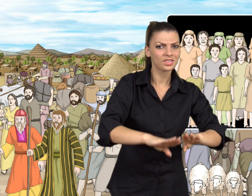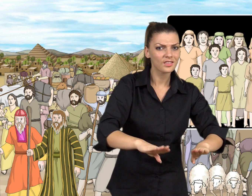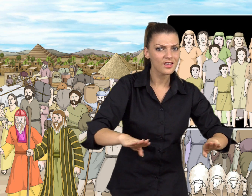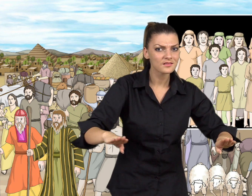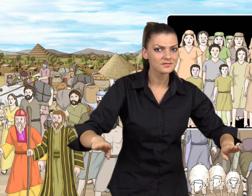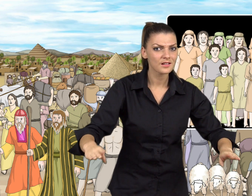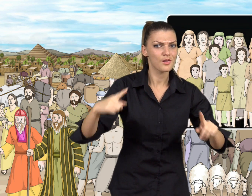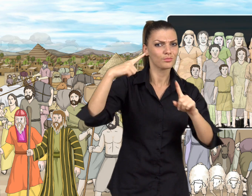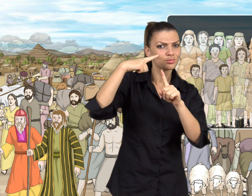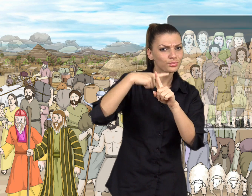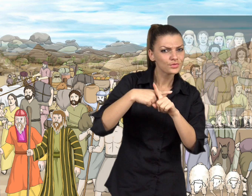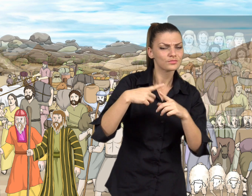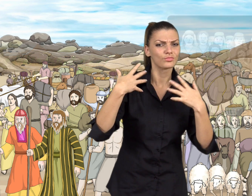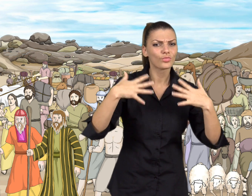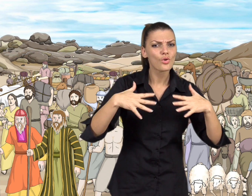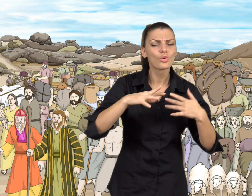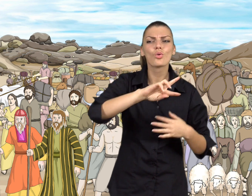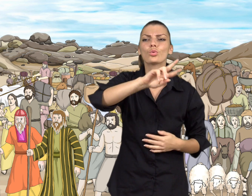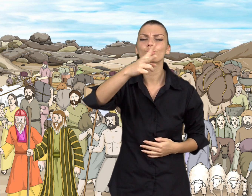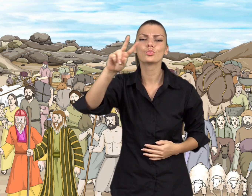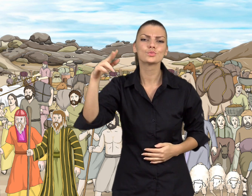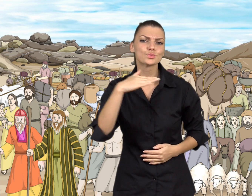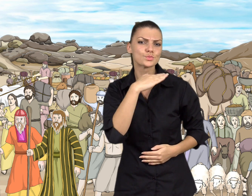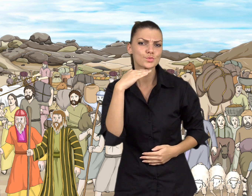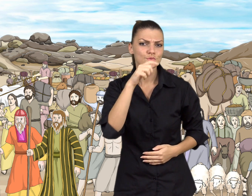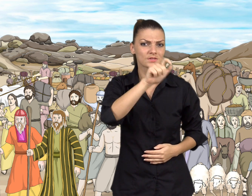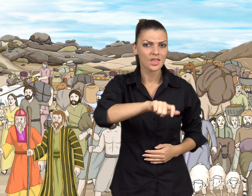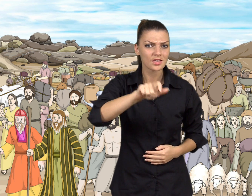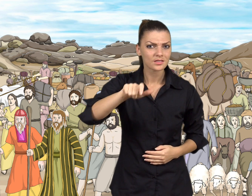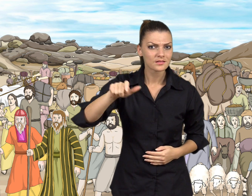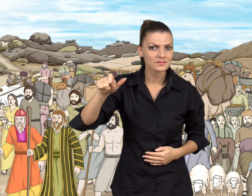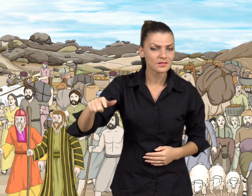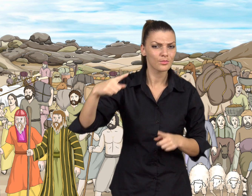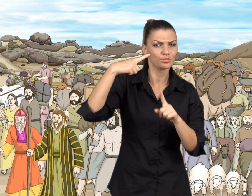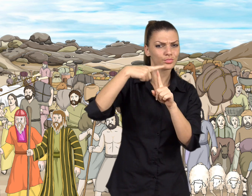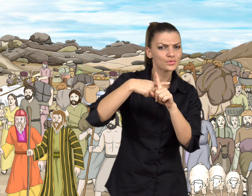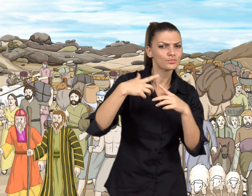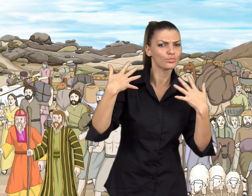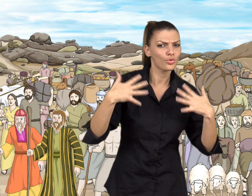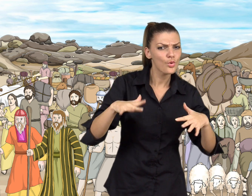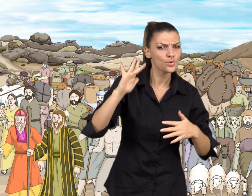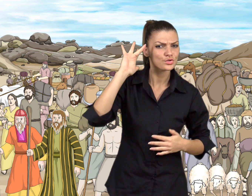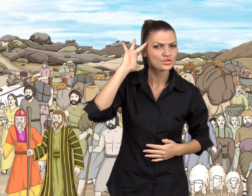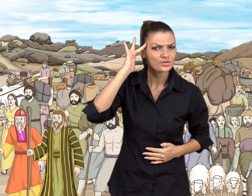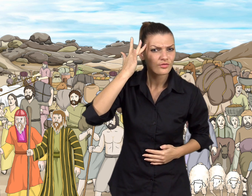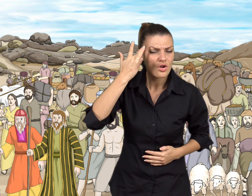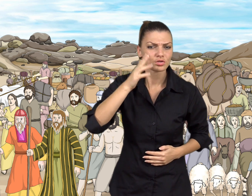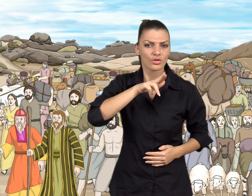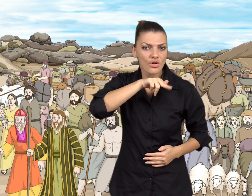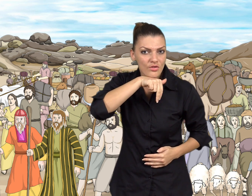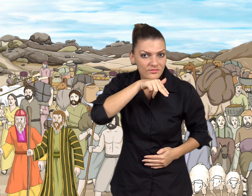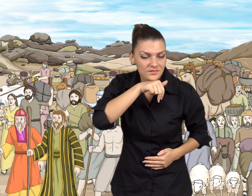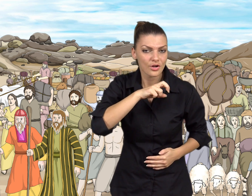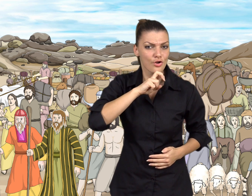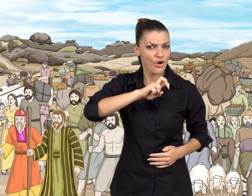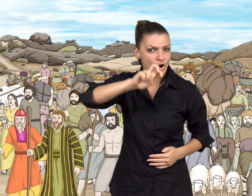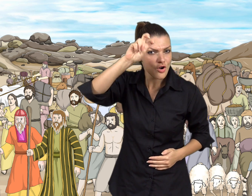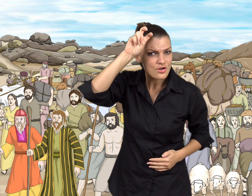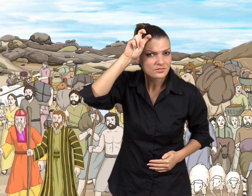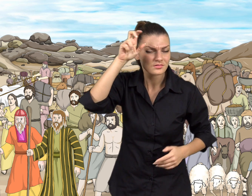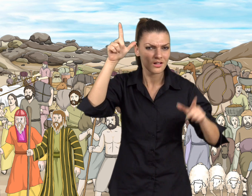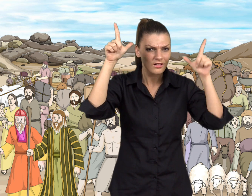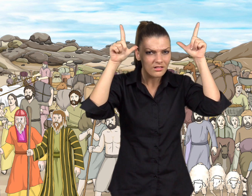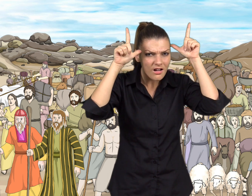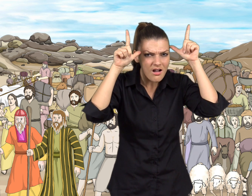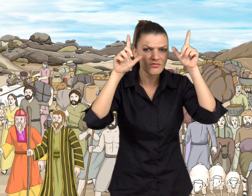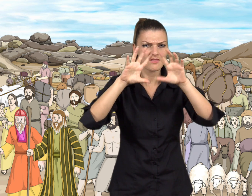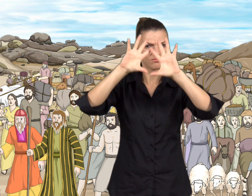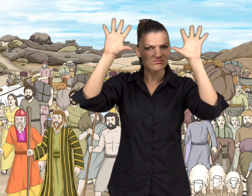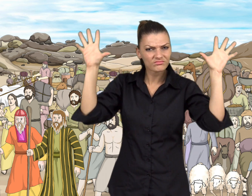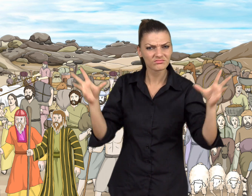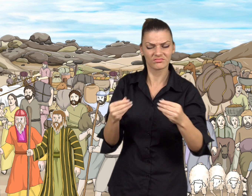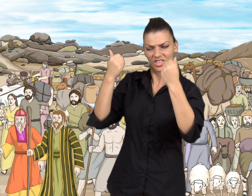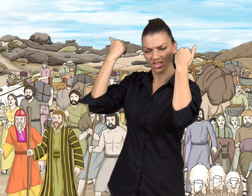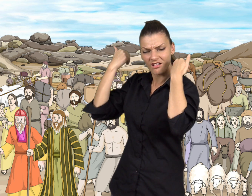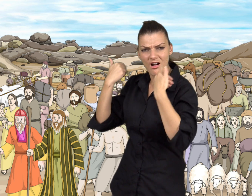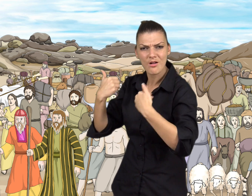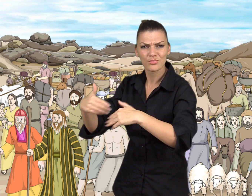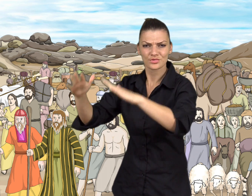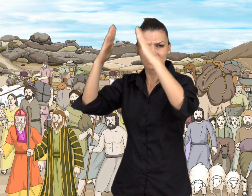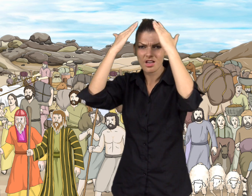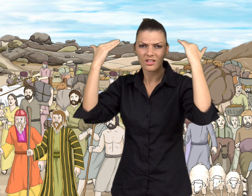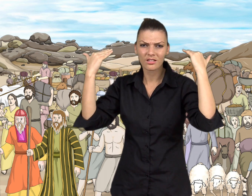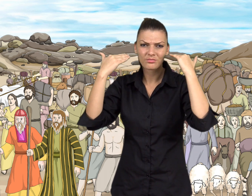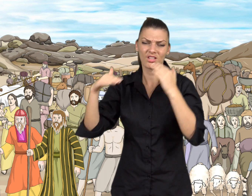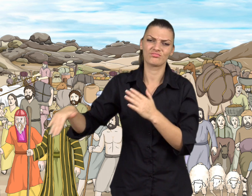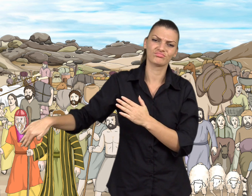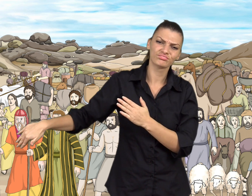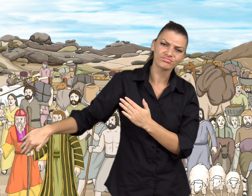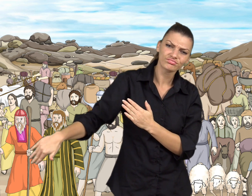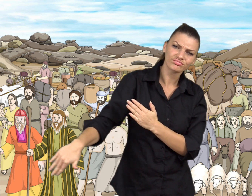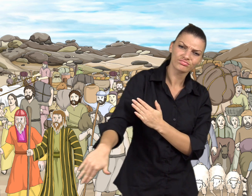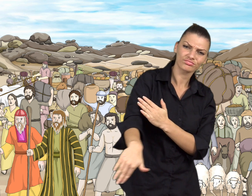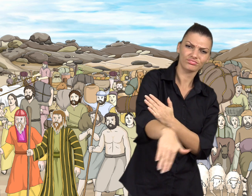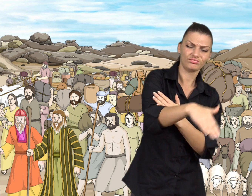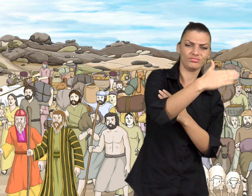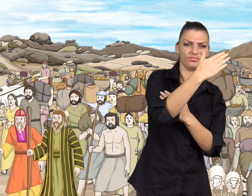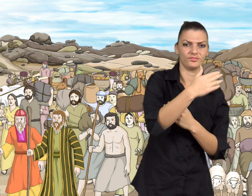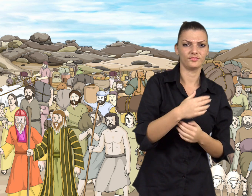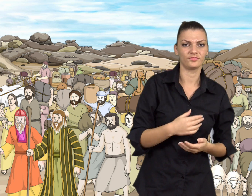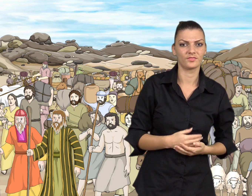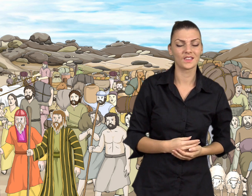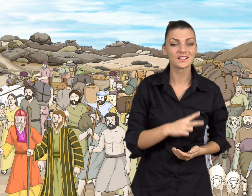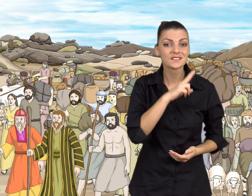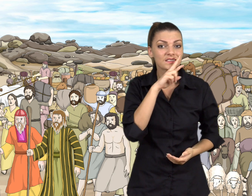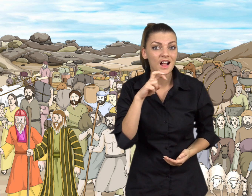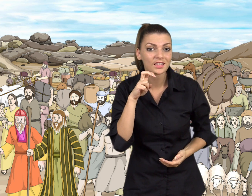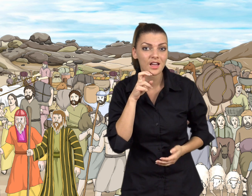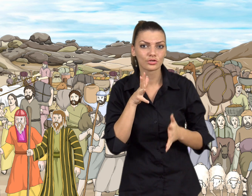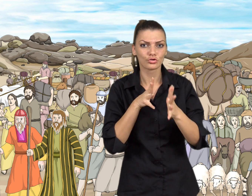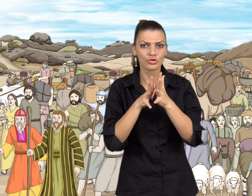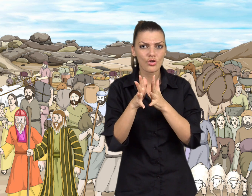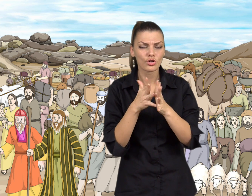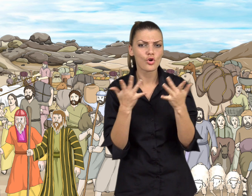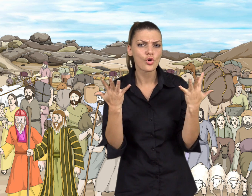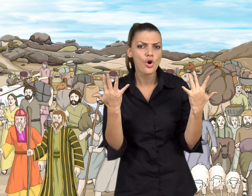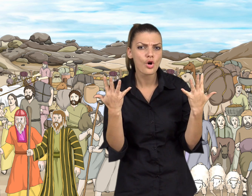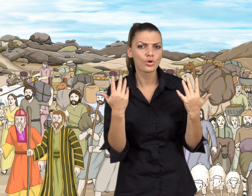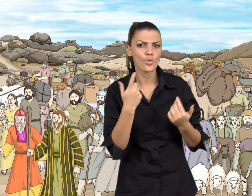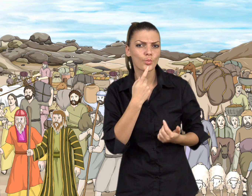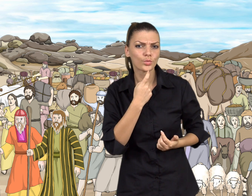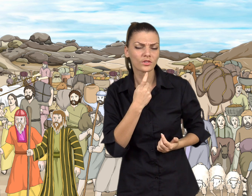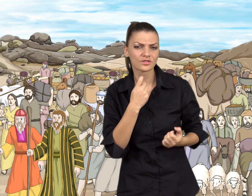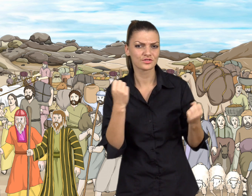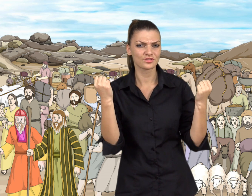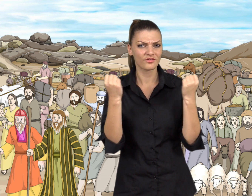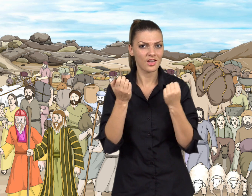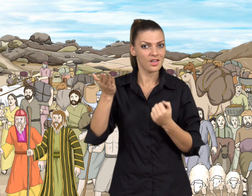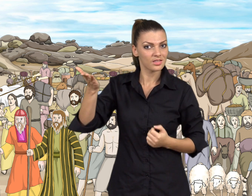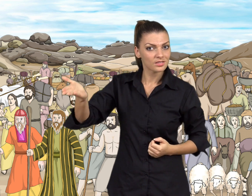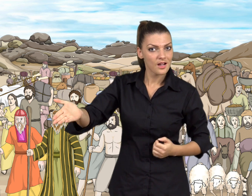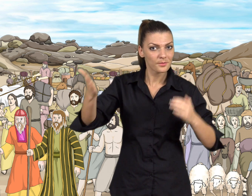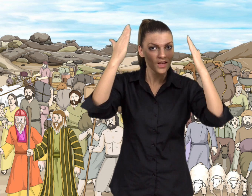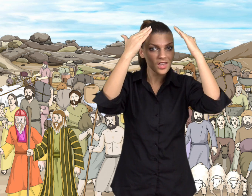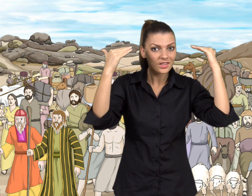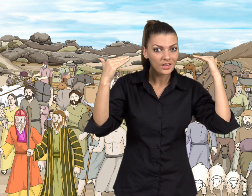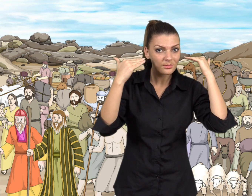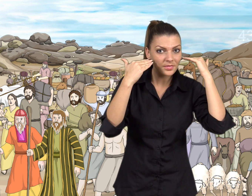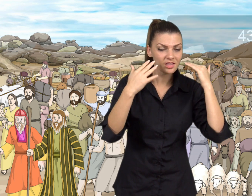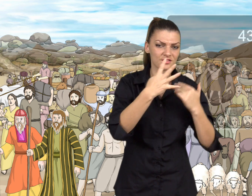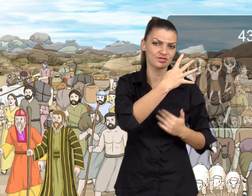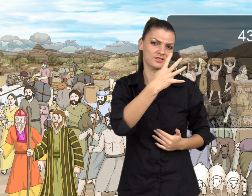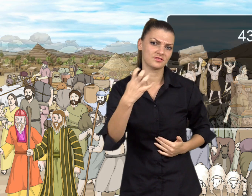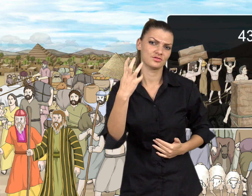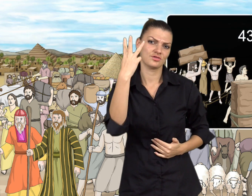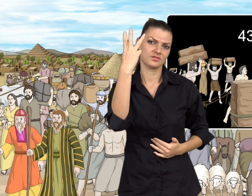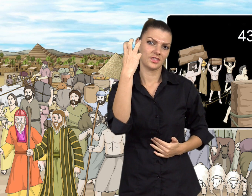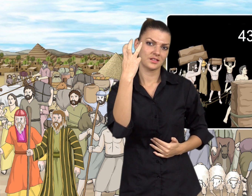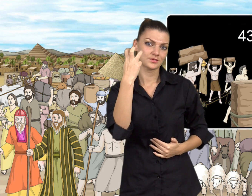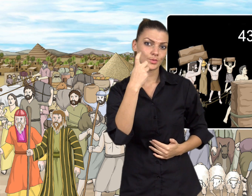And a mixed multitude also went up with them, along with great droves of livestock, both flocks and herds. Since their dough had no leaven, the people baked what they had brought out of Egypt into unleavened loaves. For when they had been driven out of Egypt, they could not delay and had not prepared any provisions for themselves.